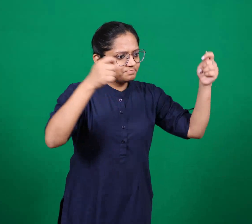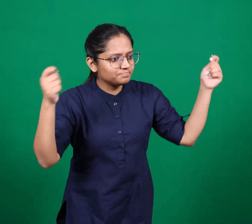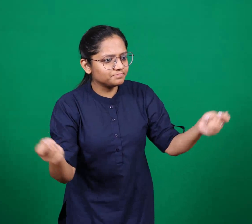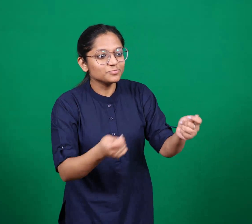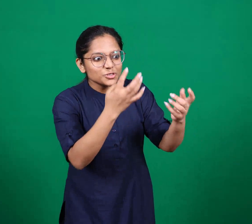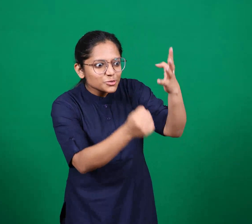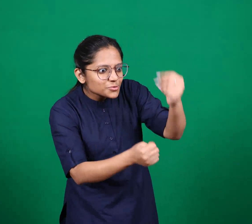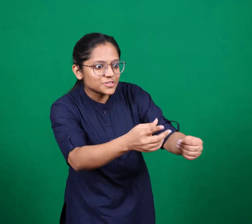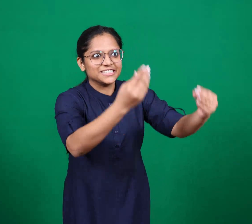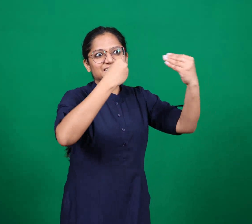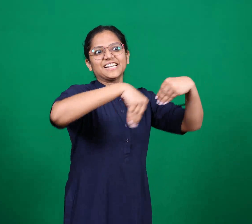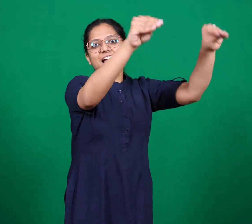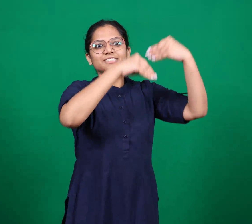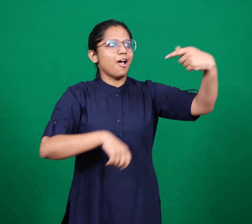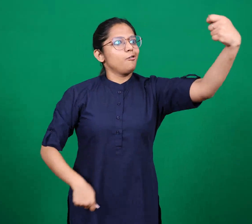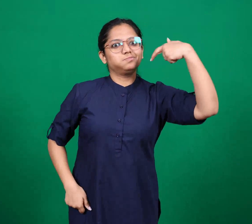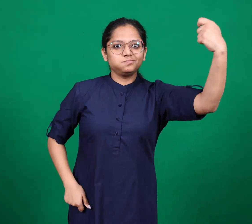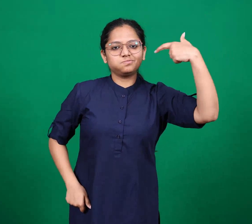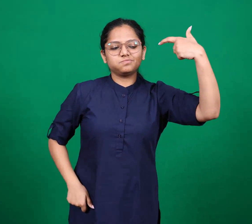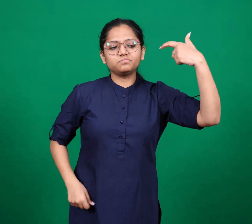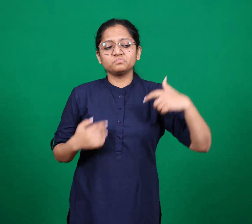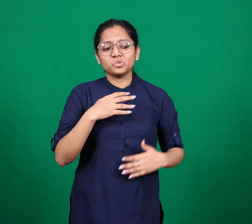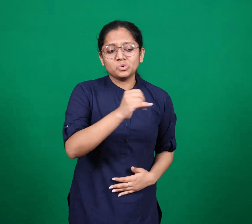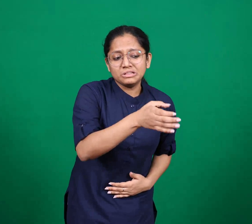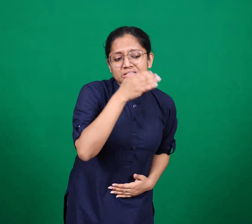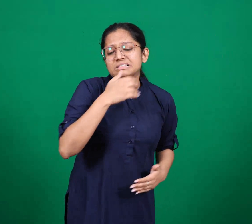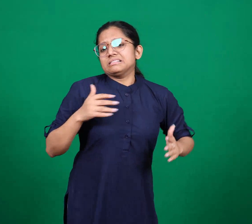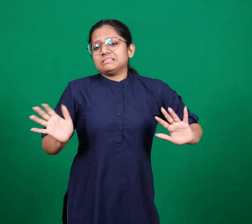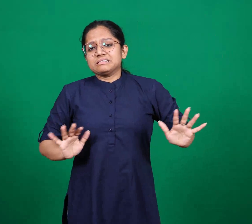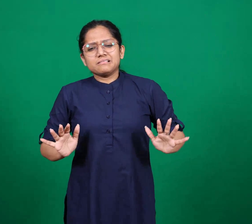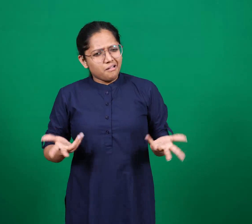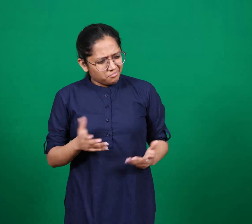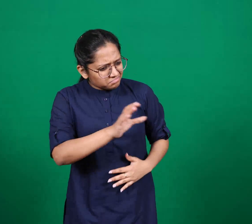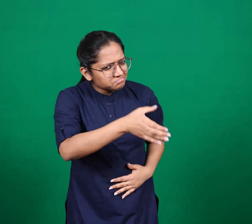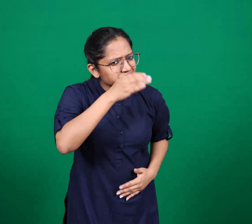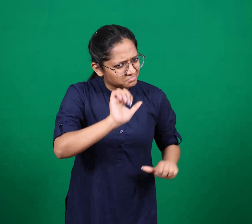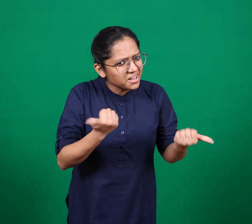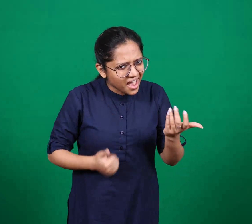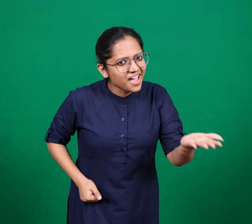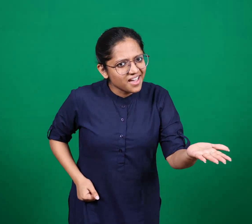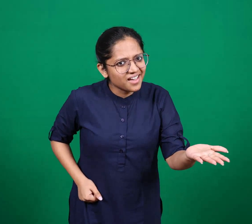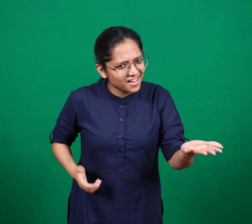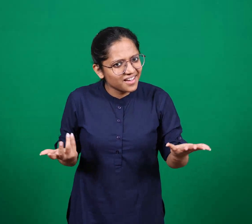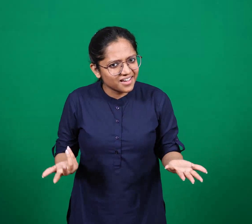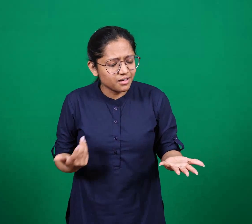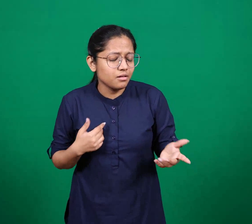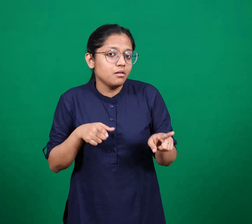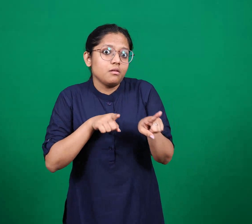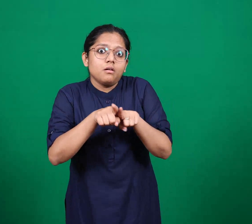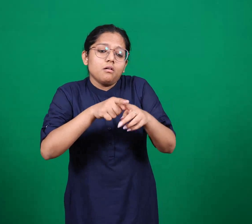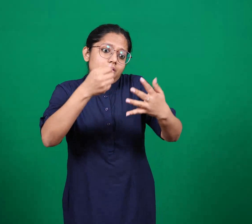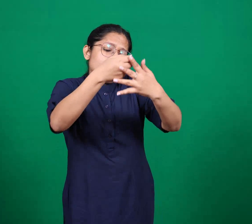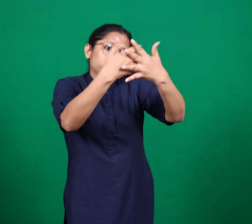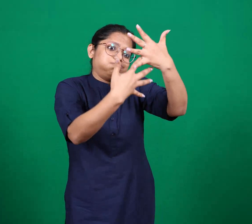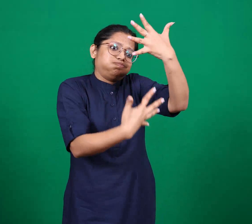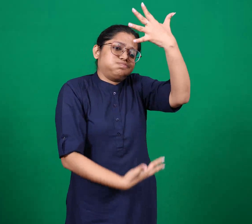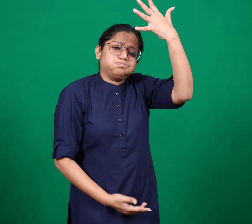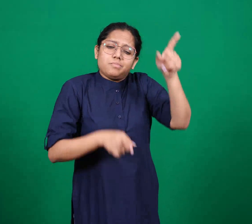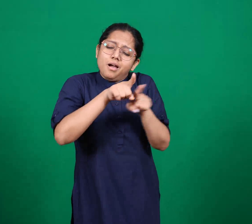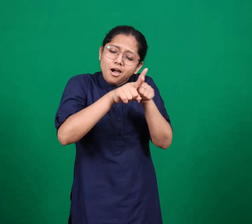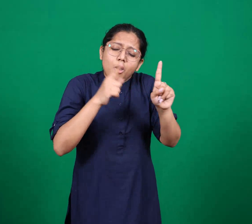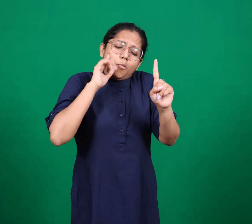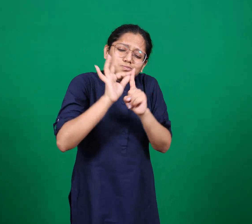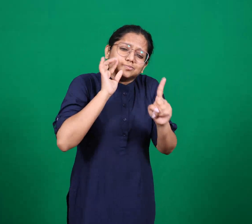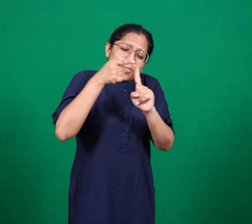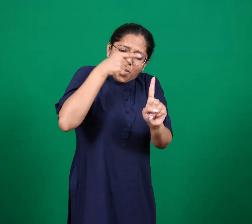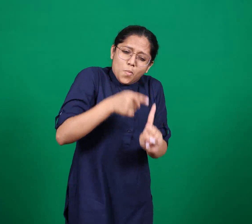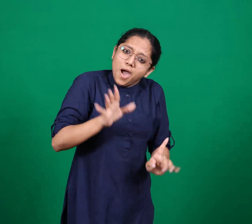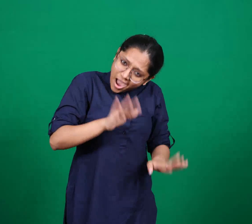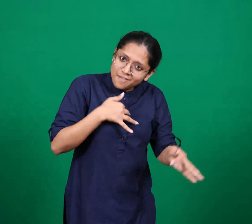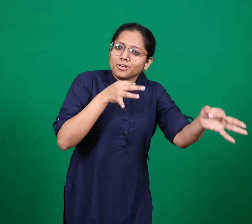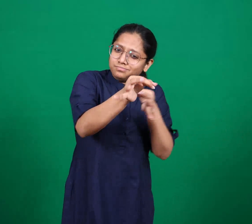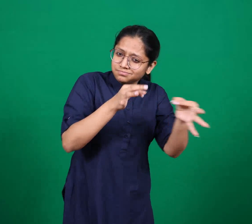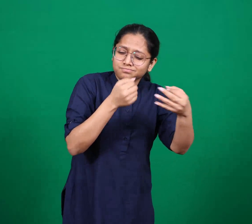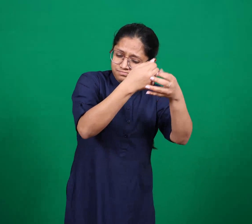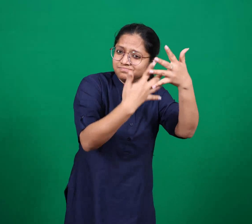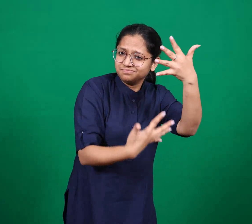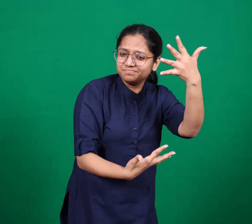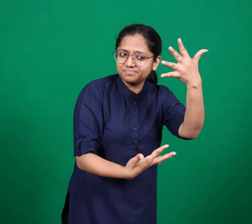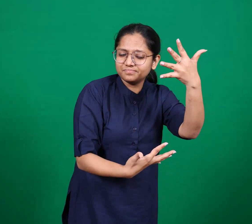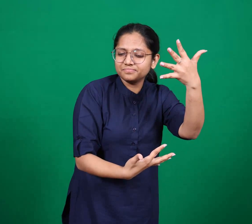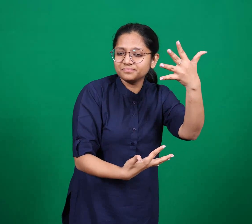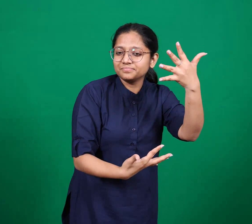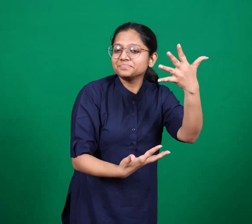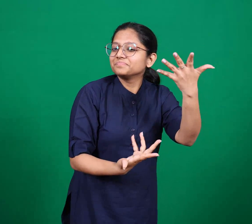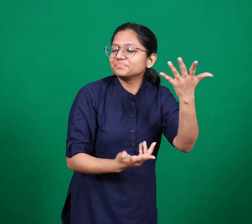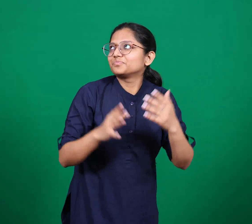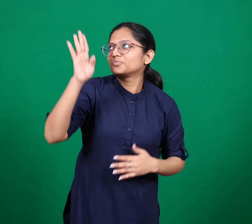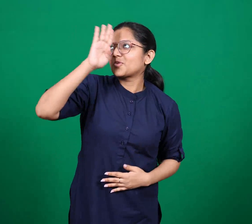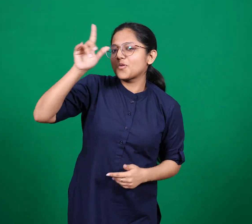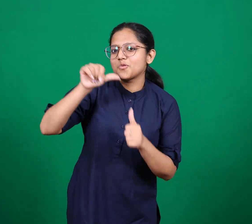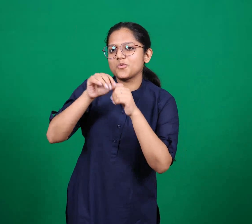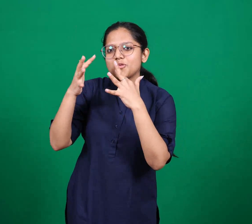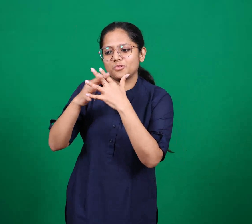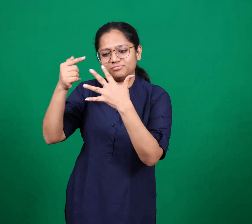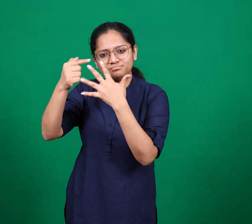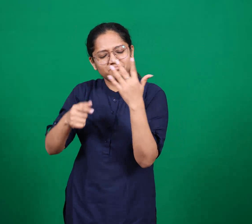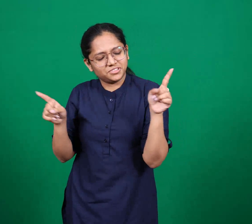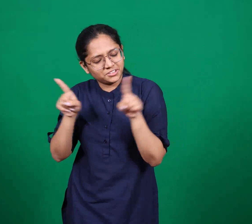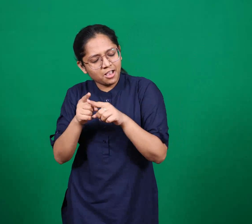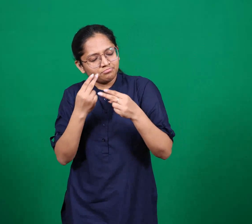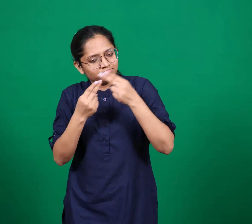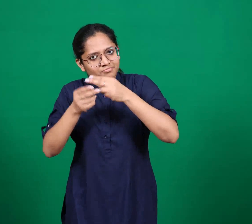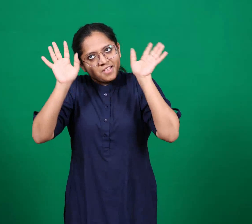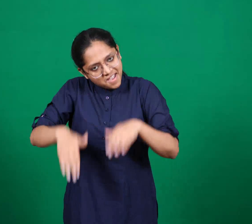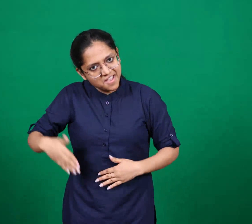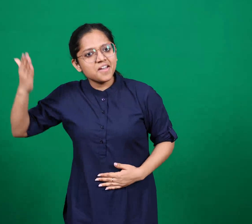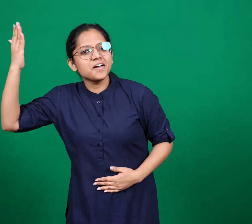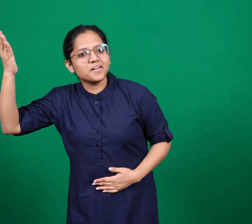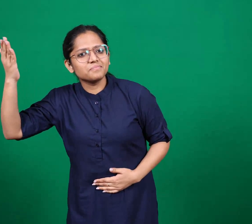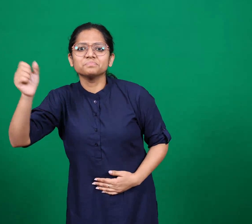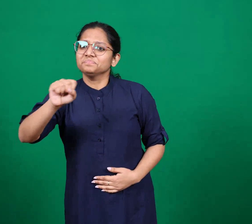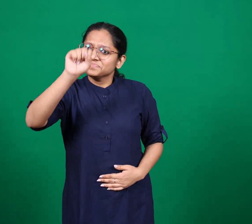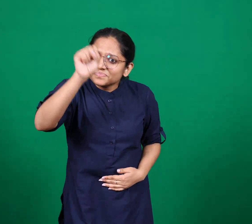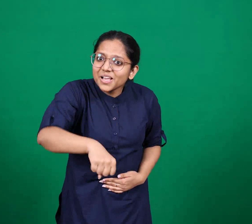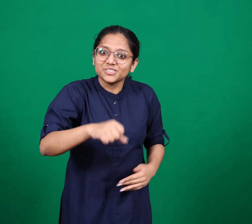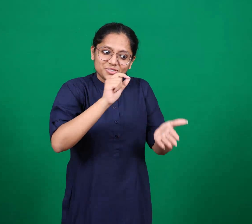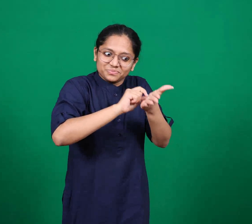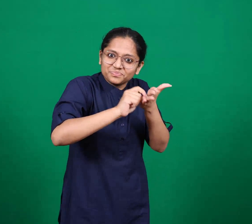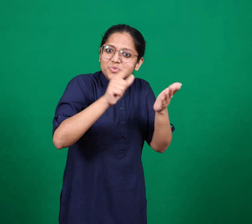Doesn' t the Law say the same thing?